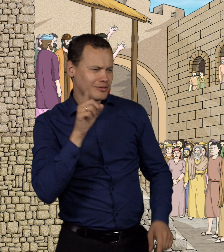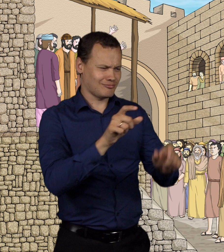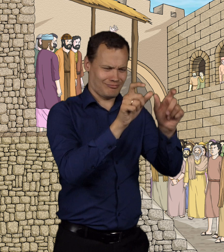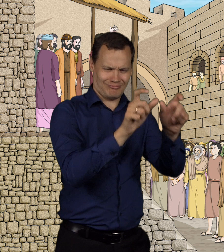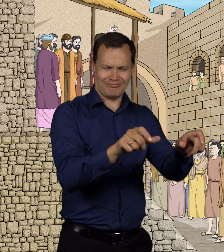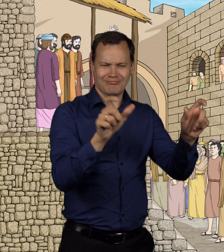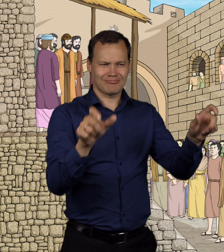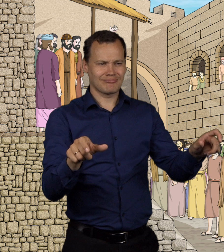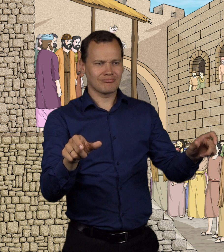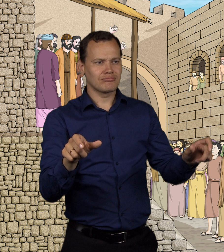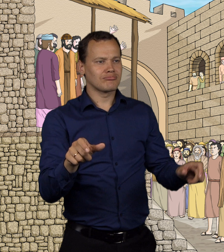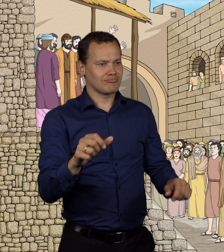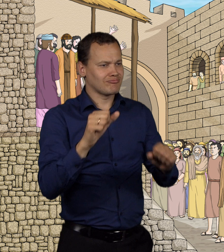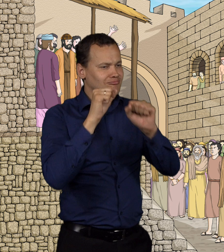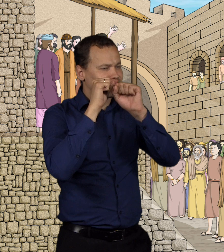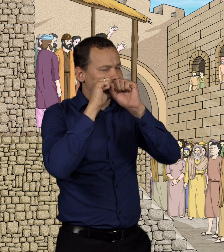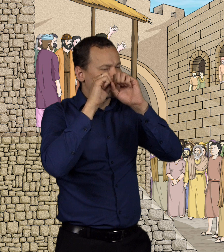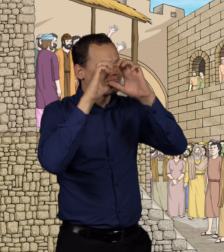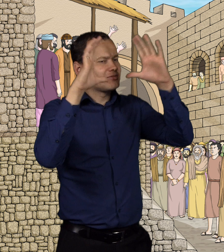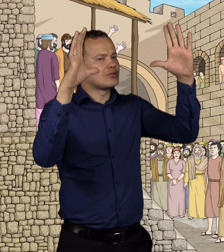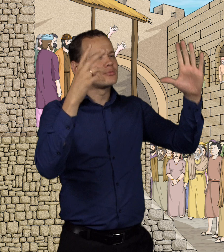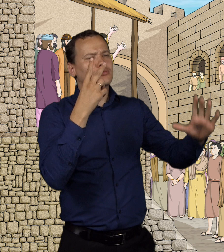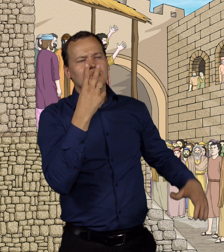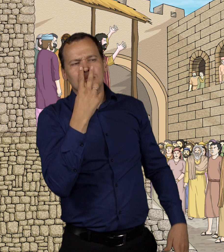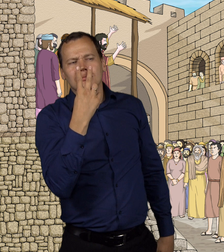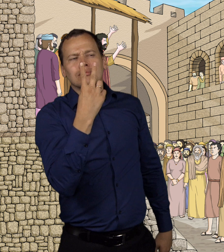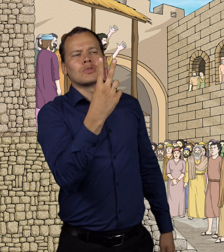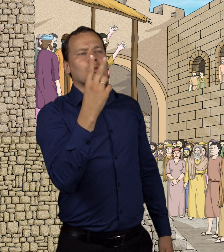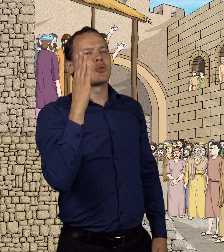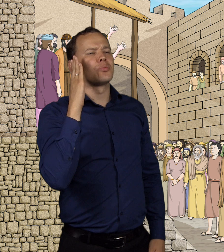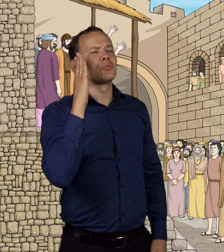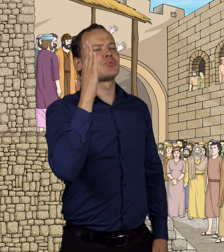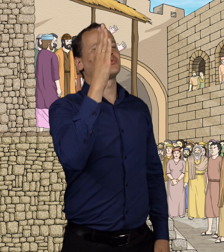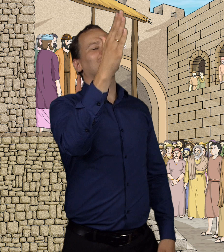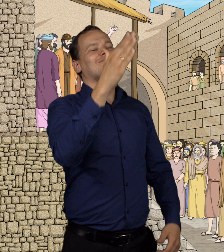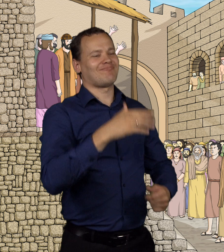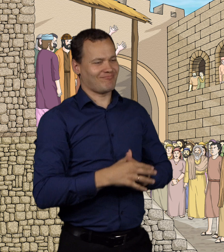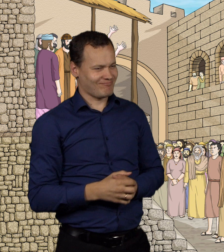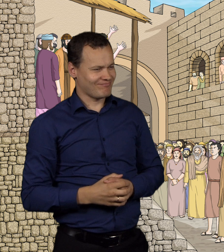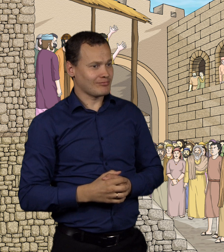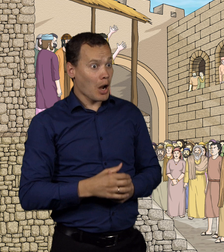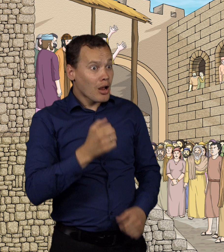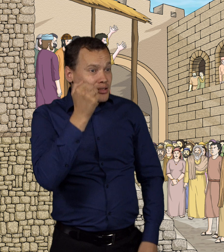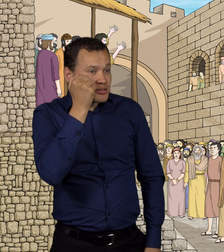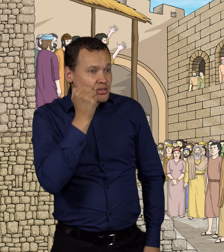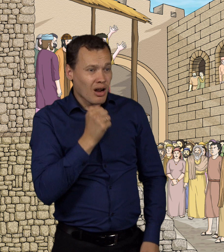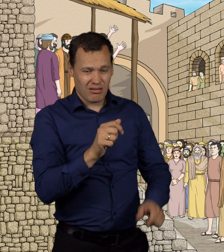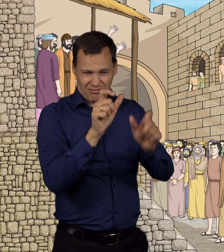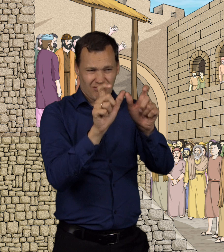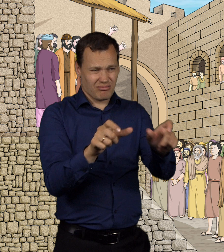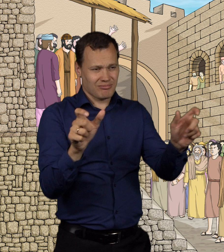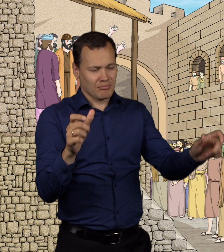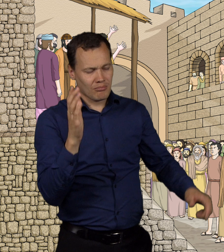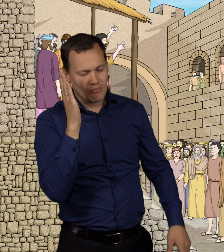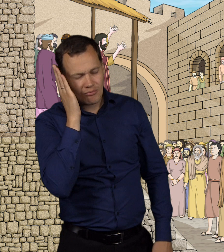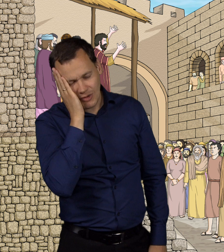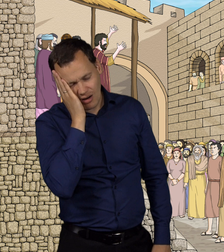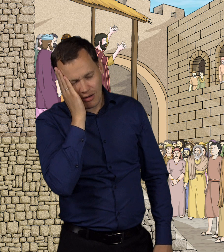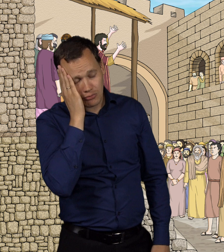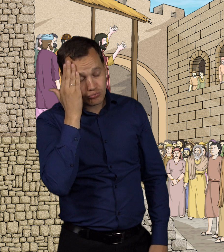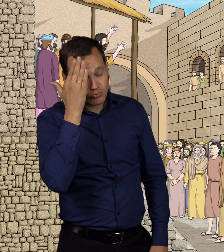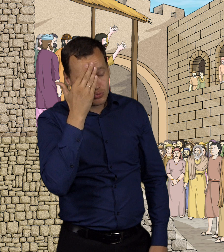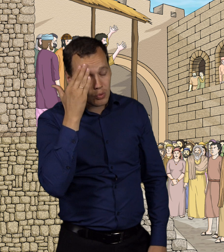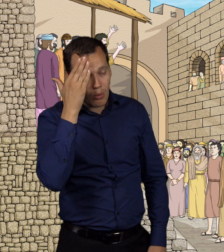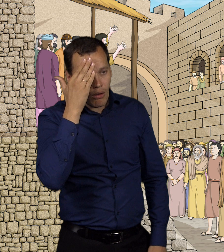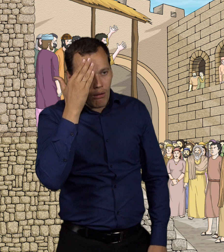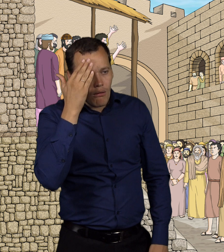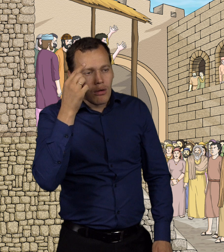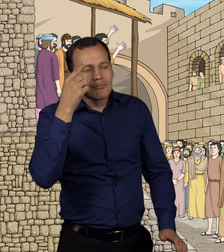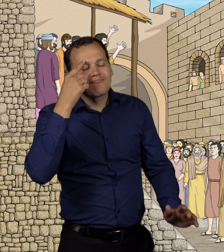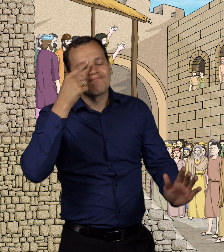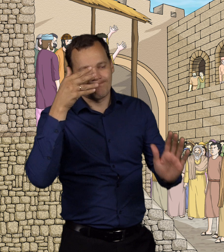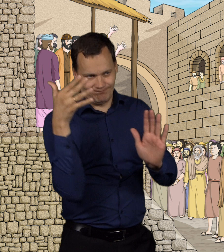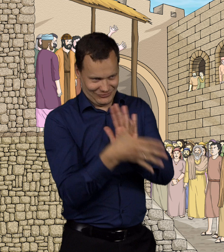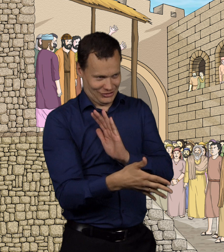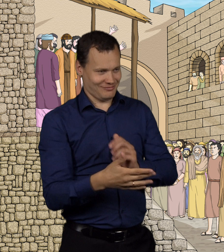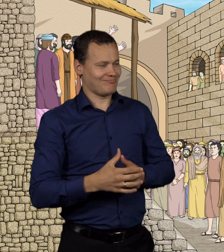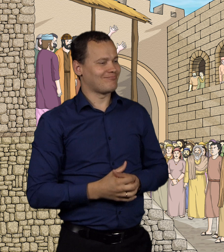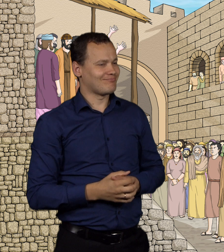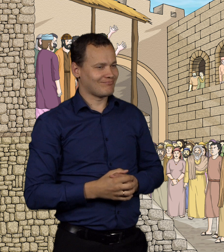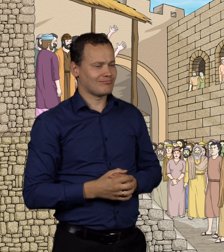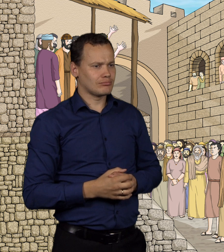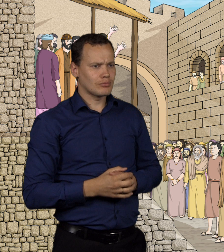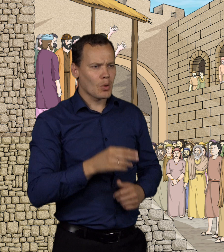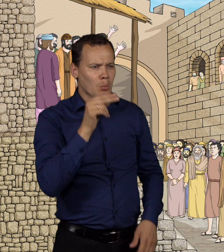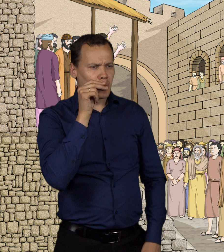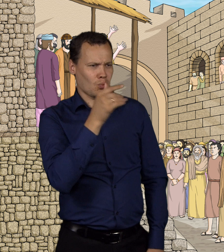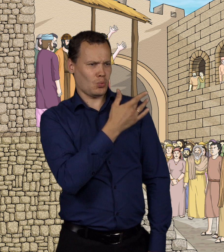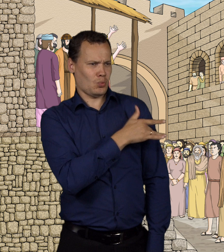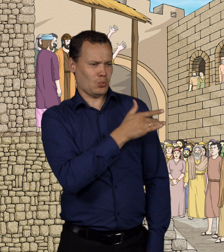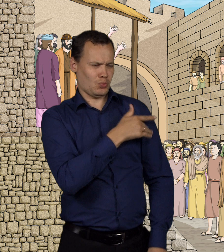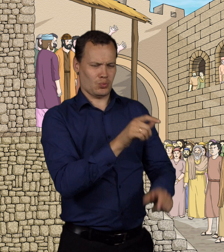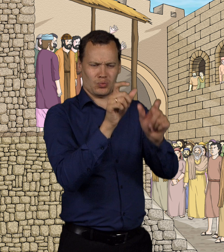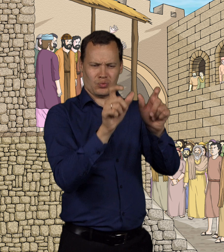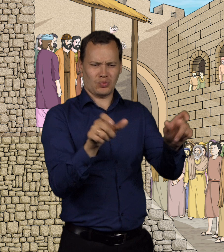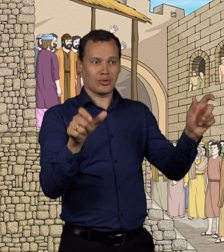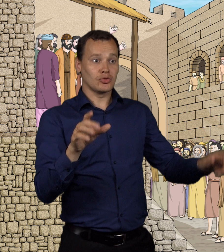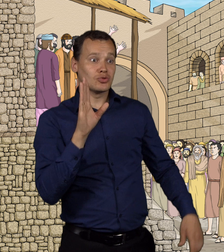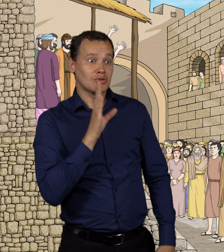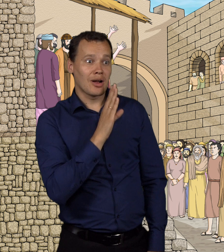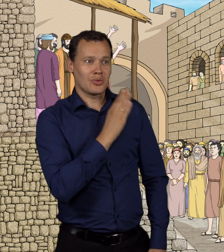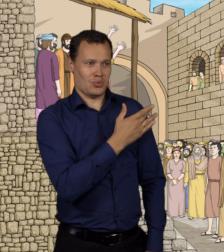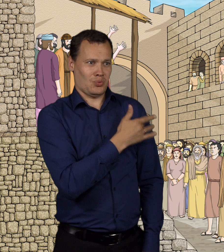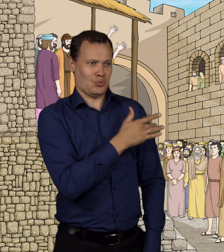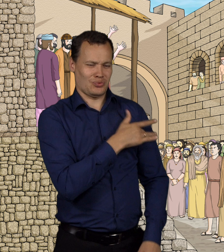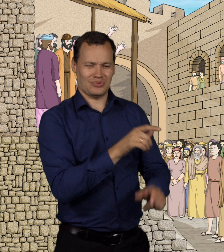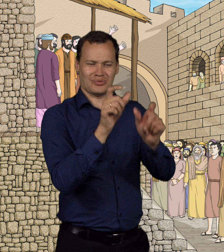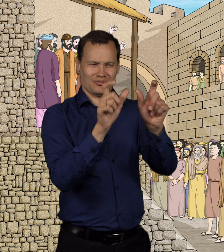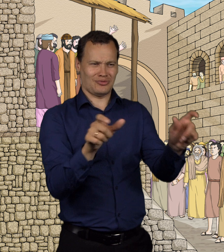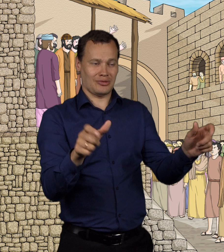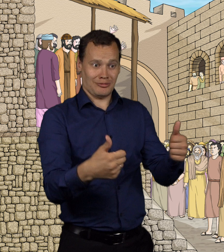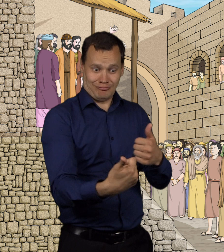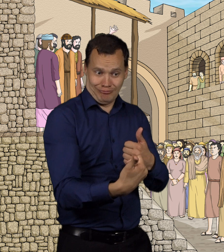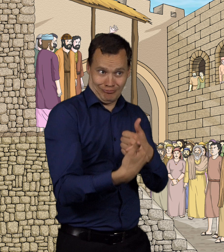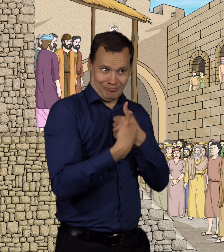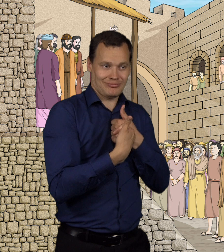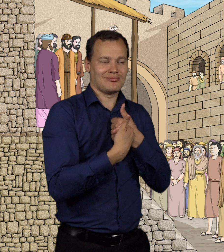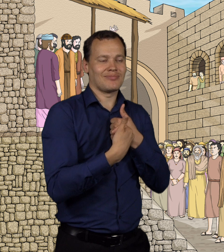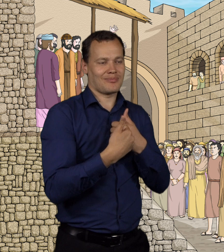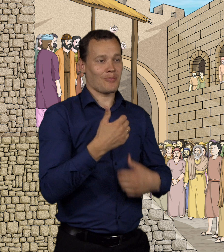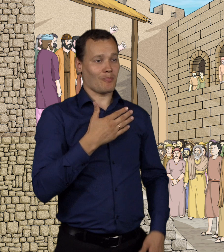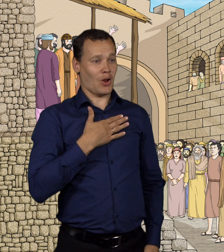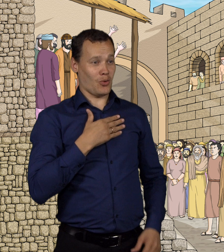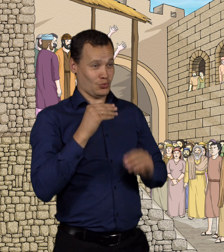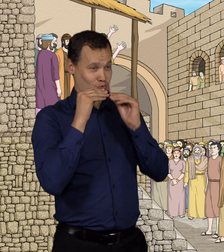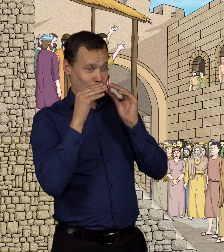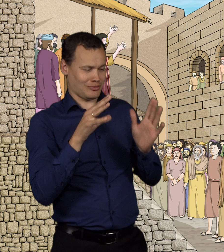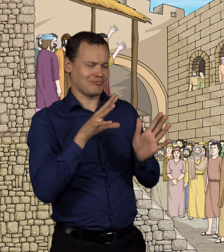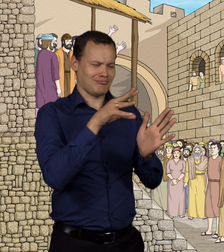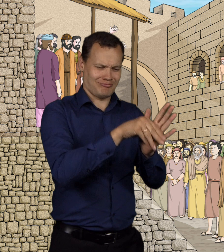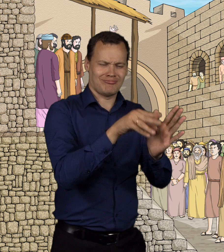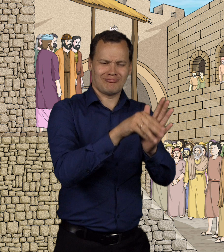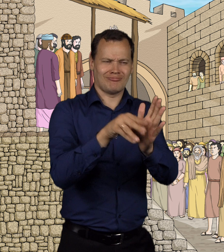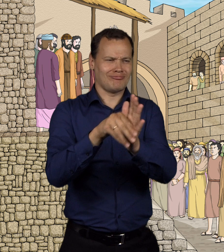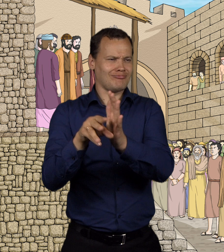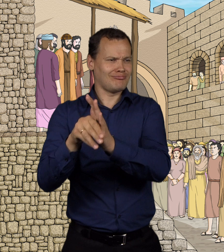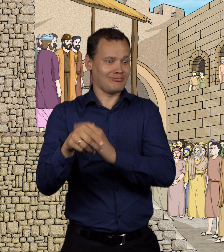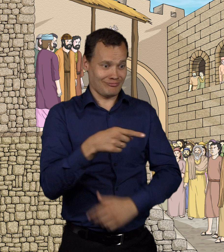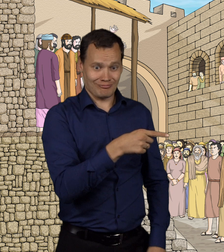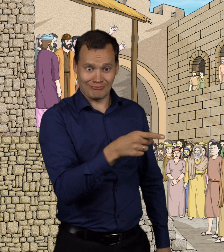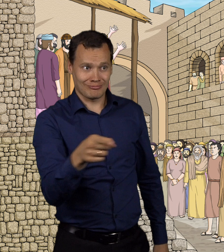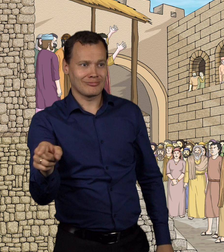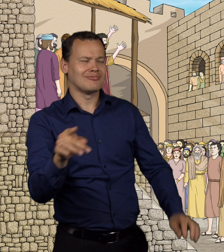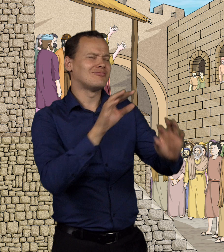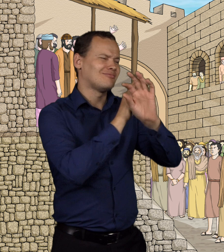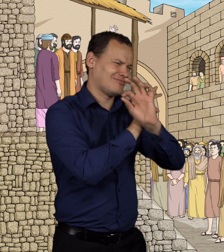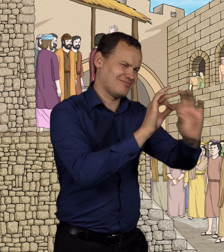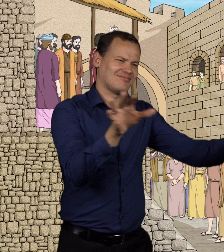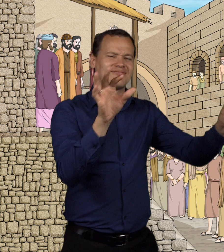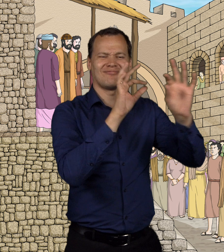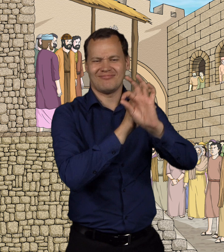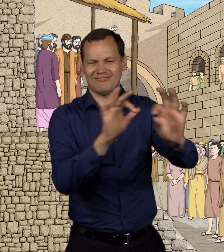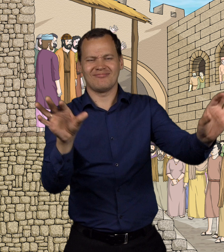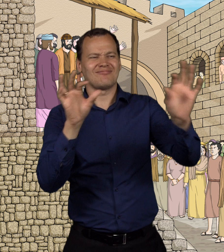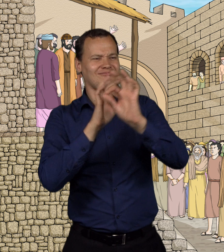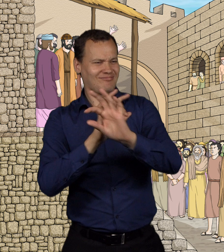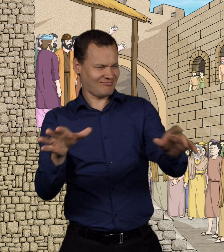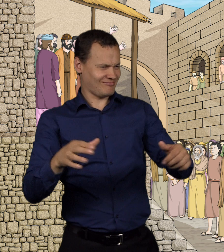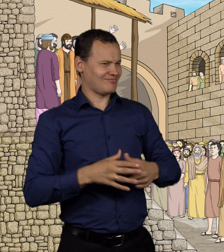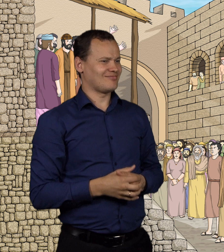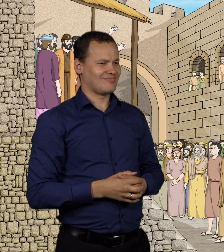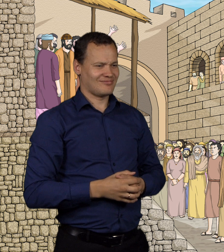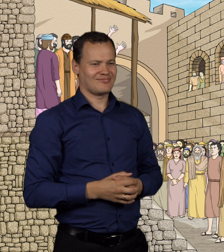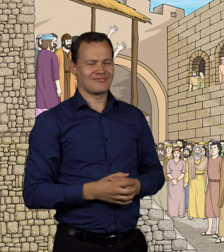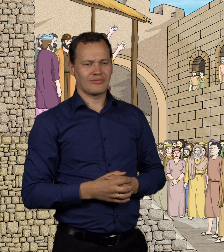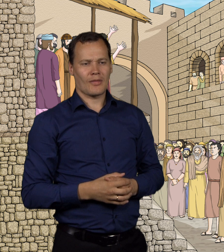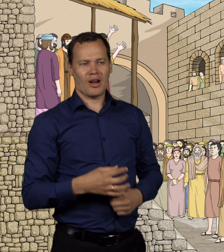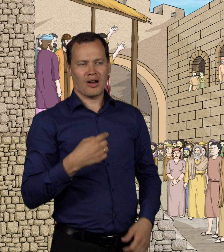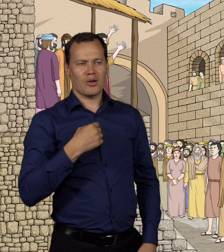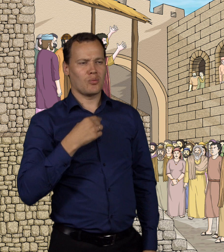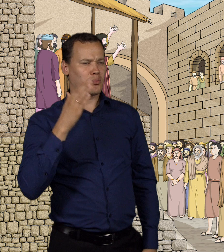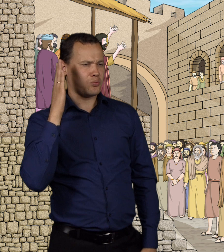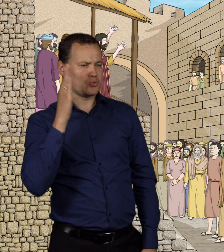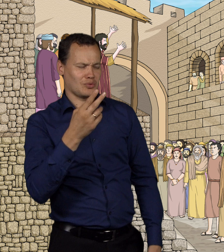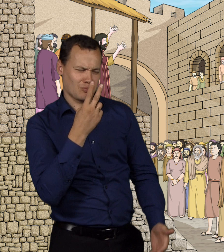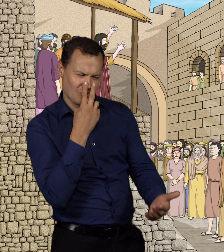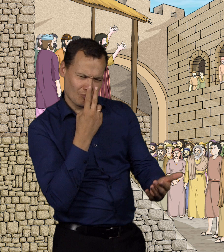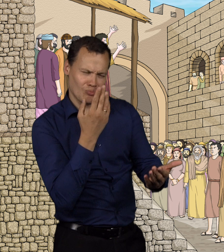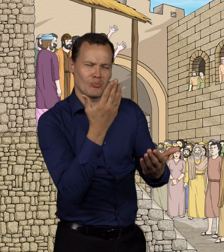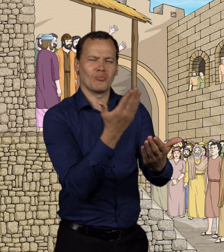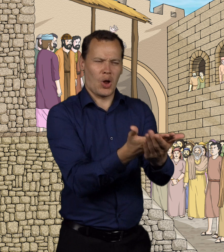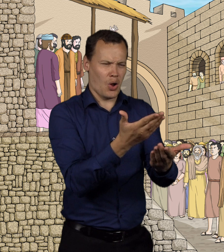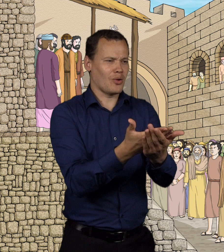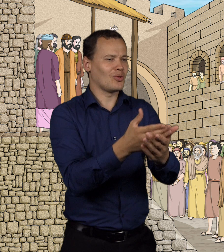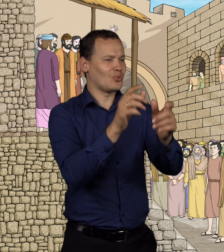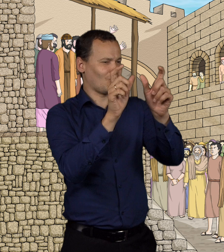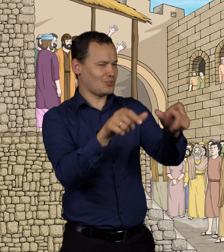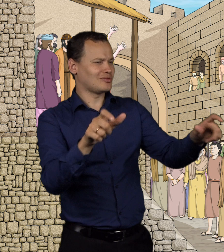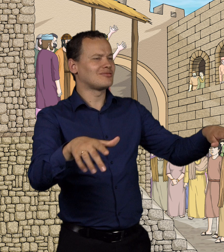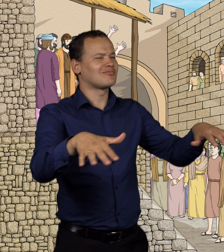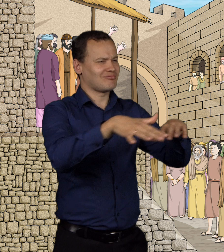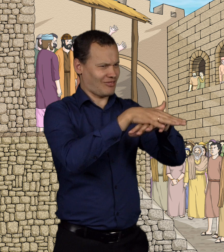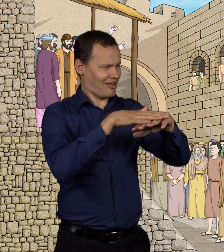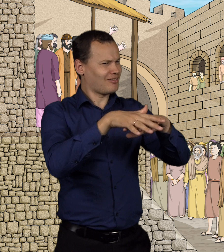Your sons and daughters will prophesy, your young men will see visions, your old men will dream dreams.